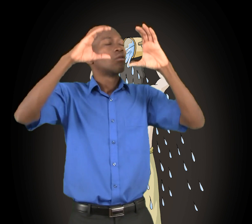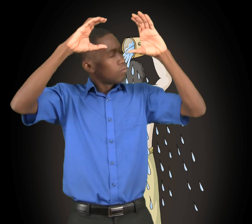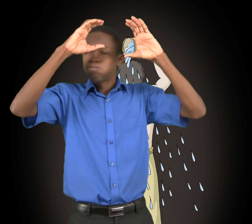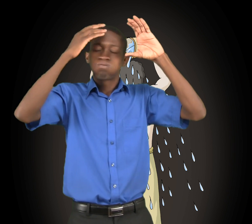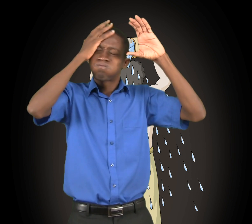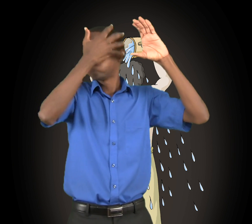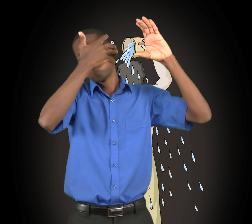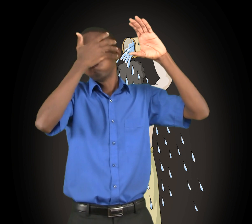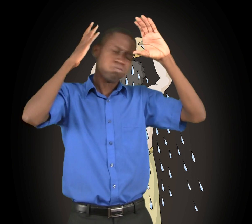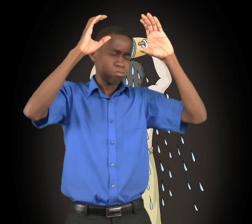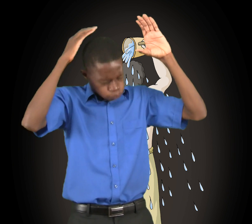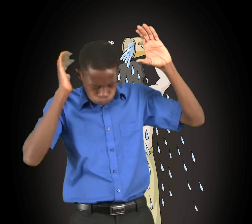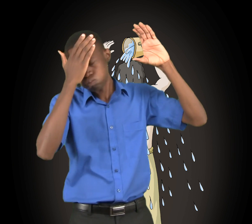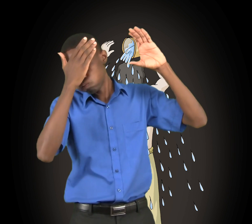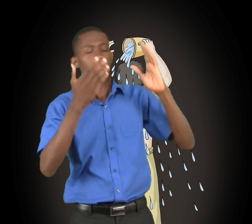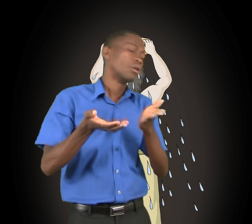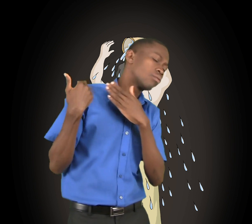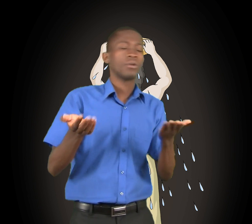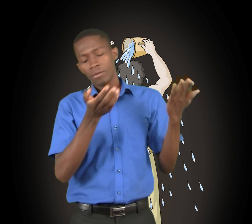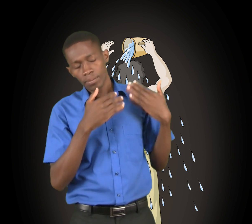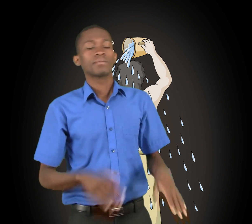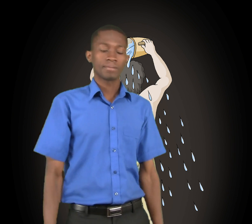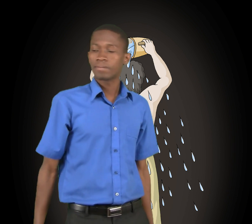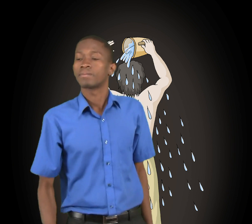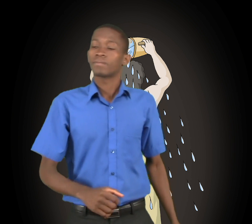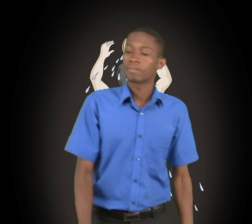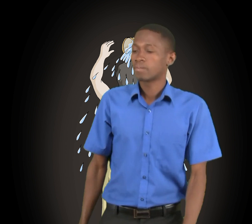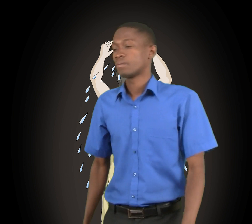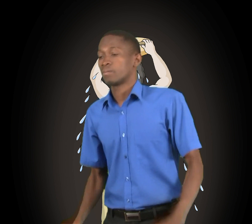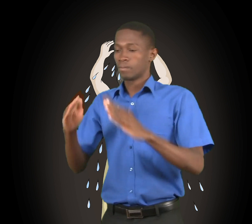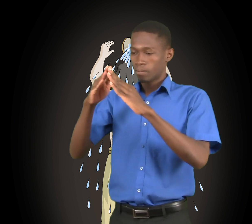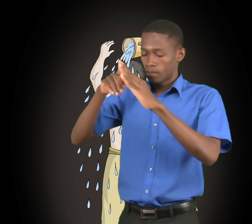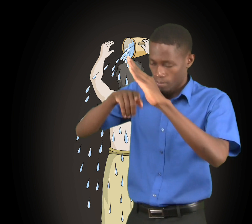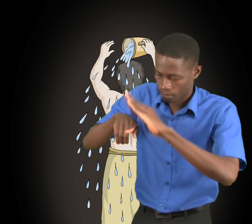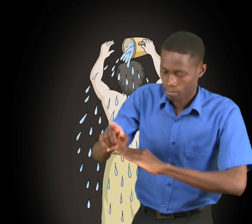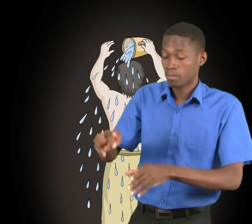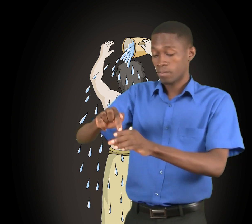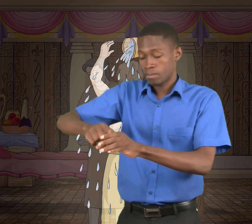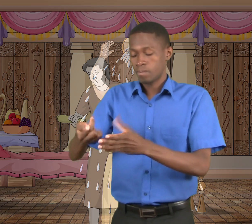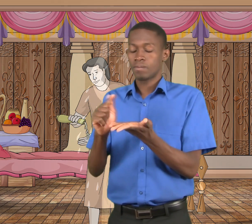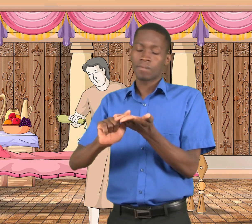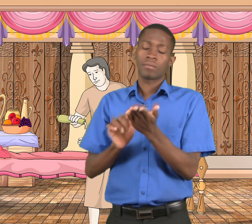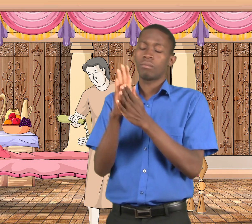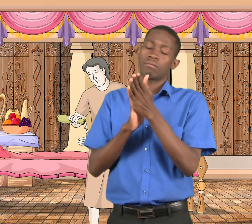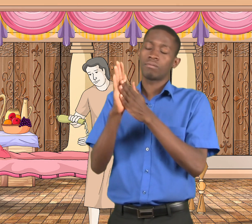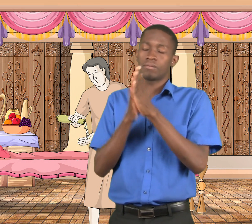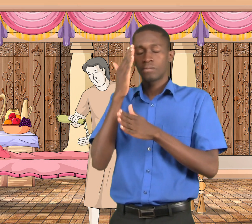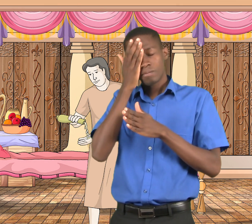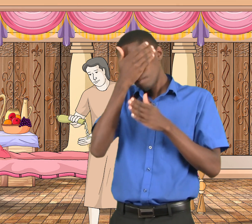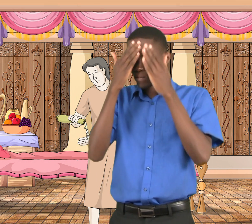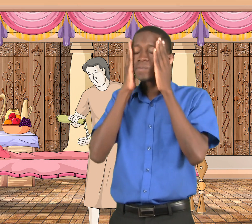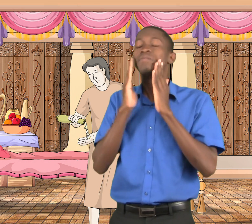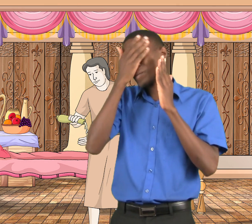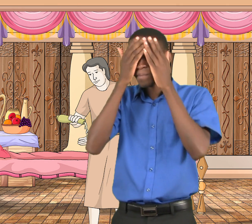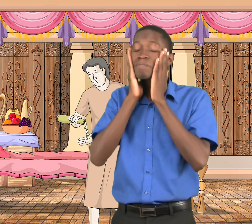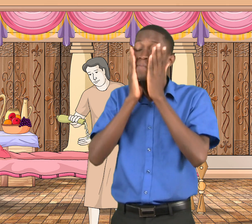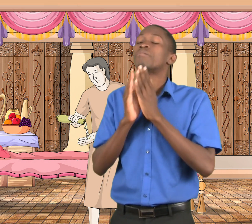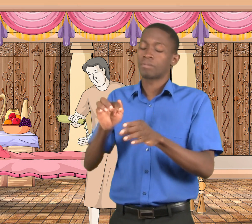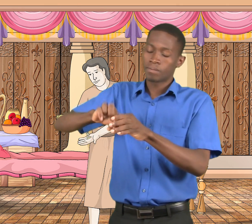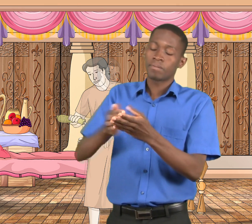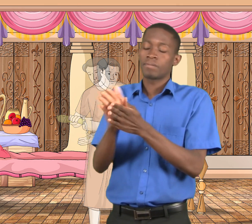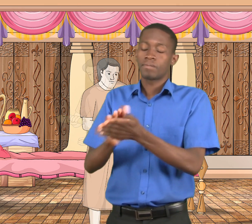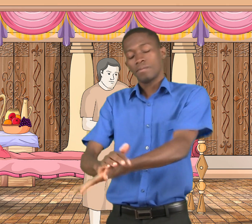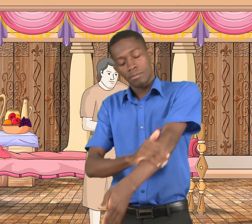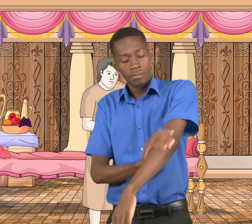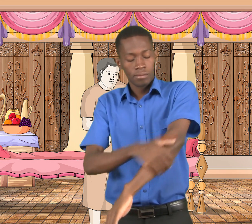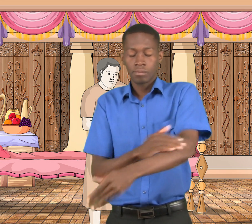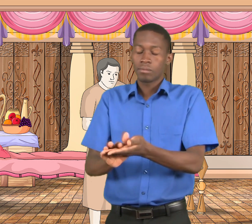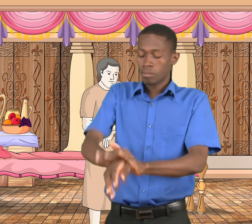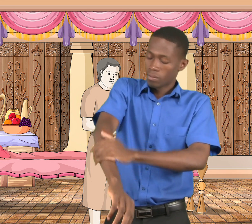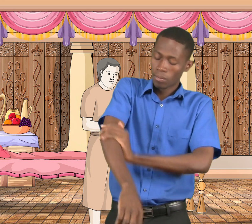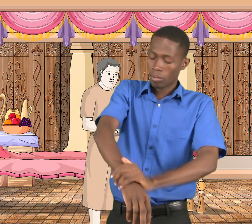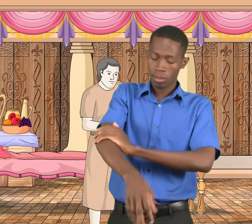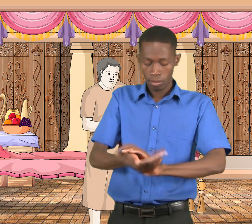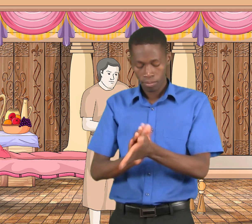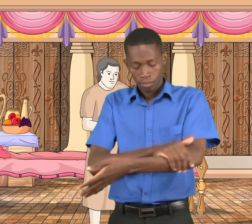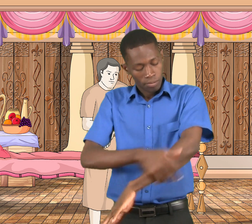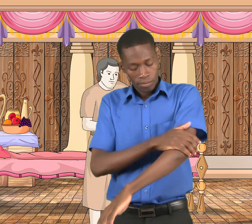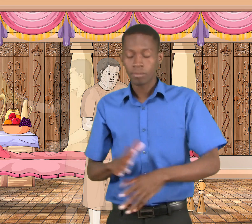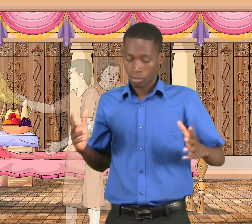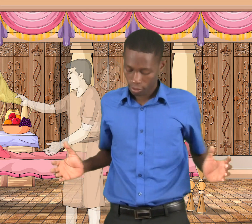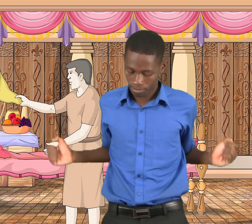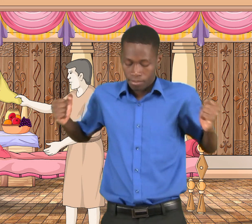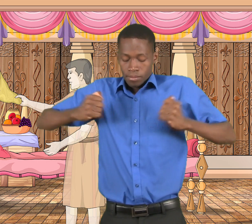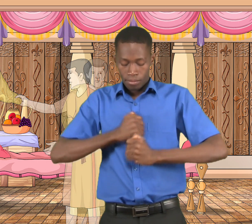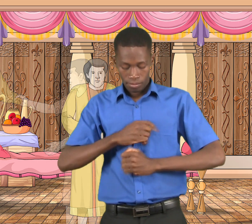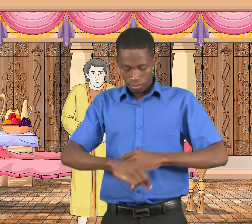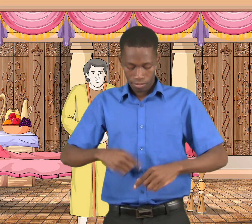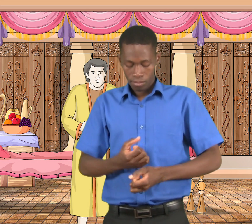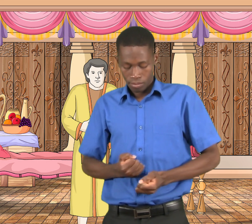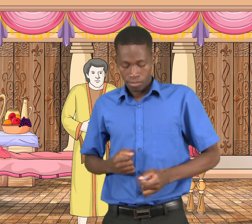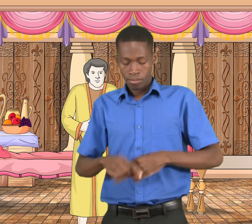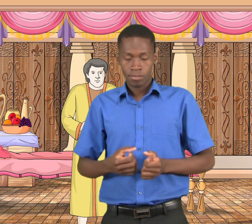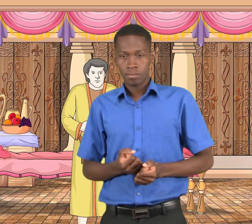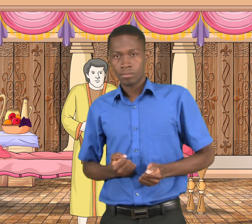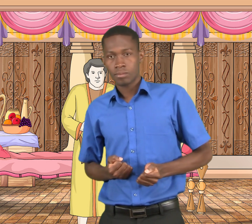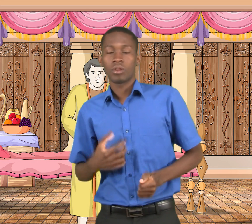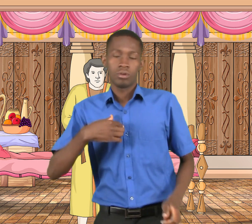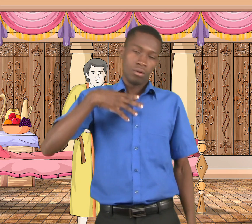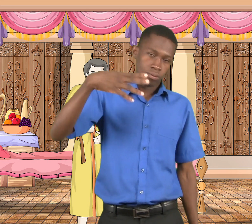So he asked his servants, “Is the child dead?” “He is dead,” they replied.